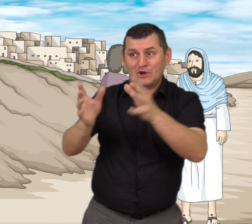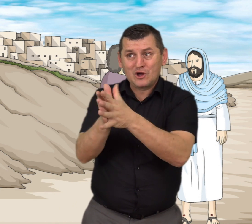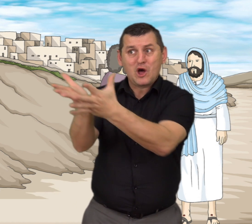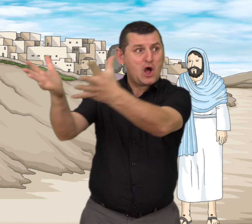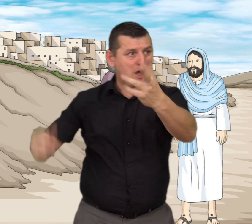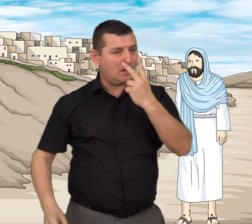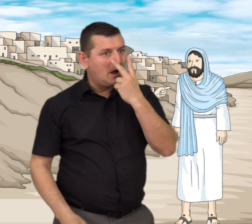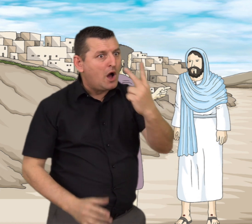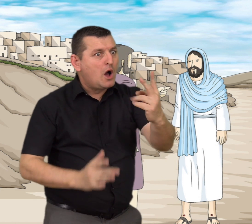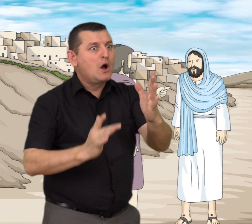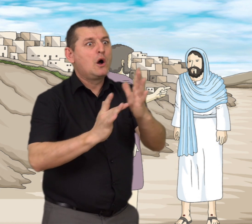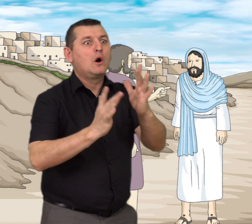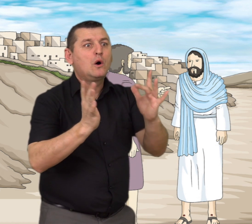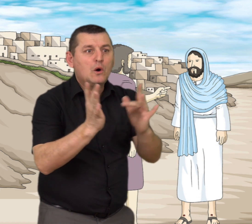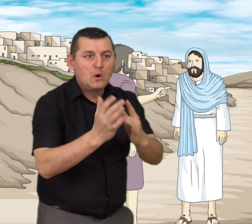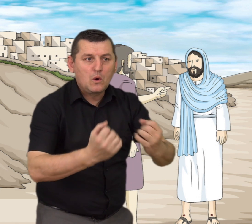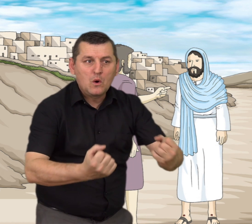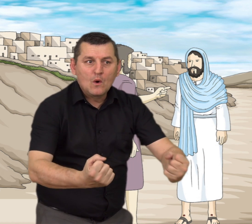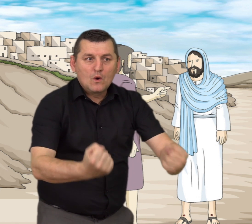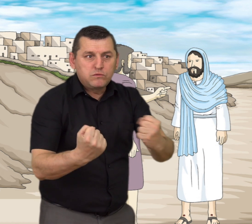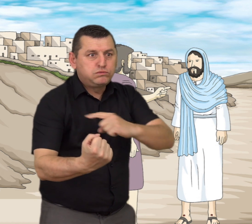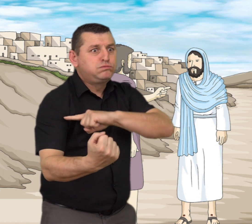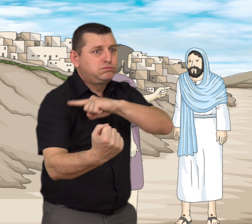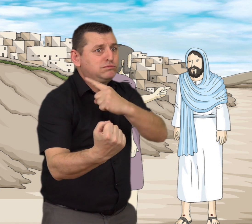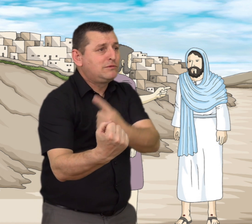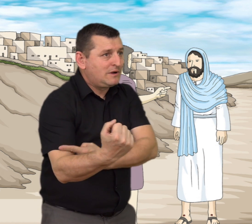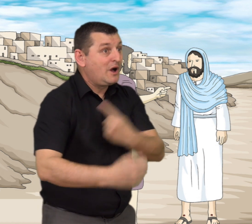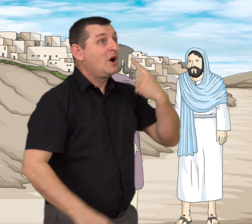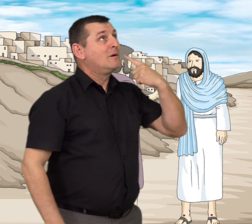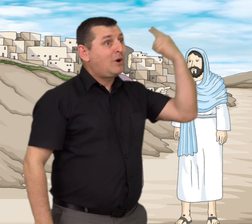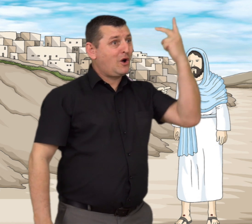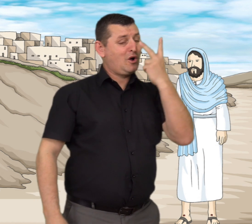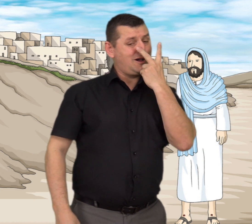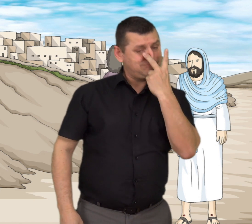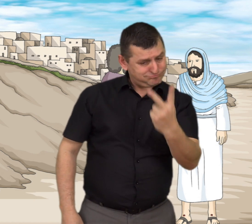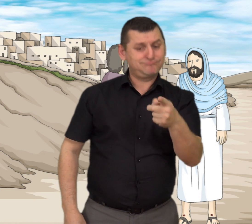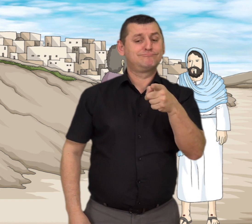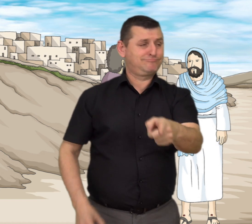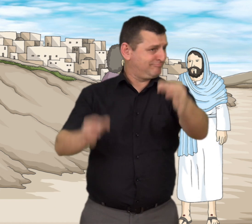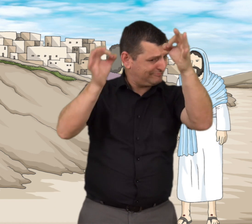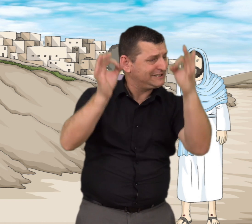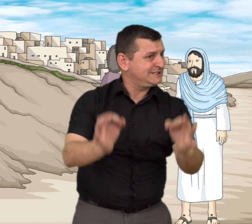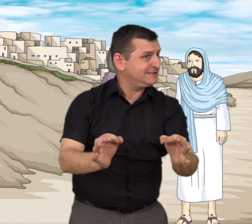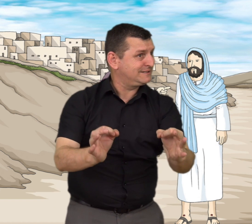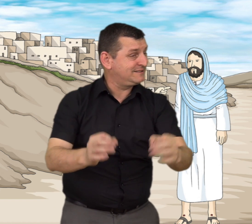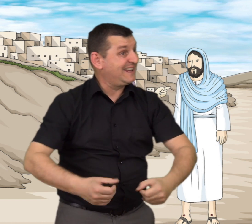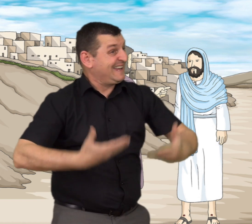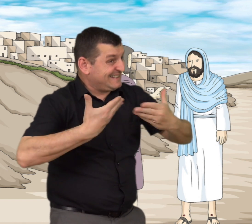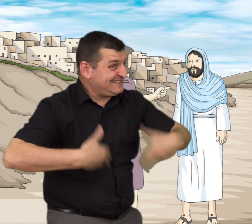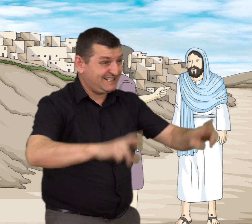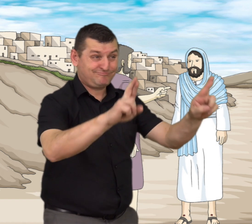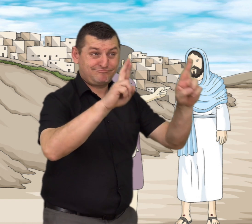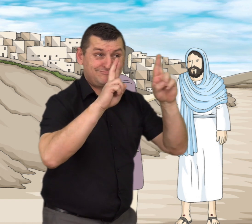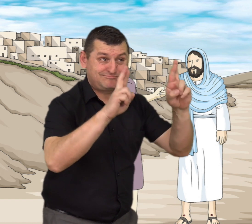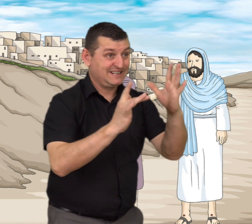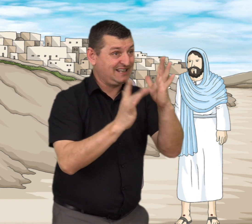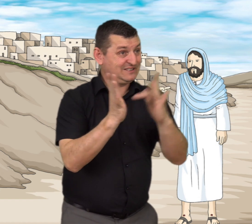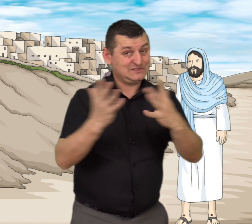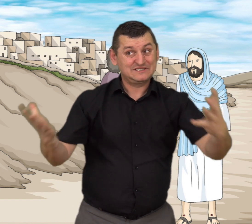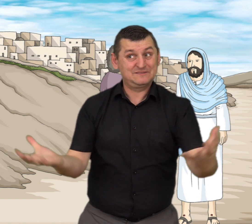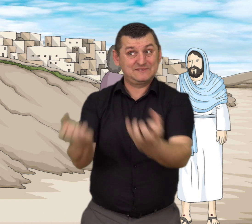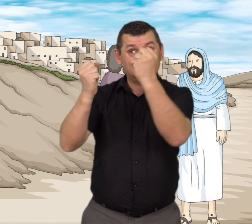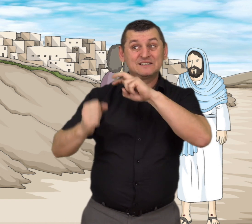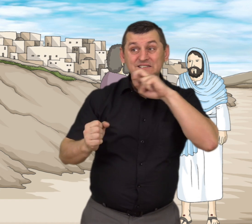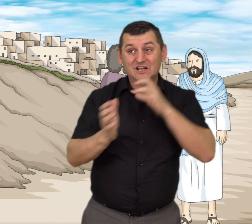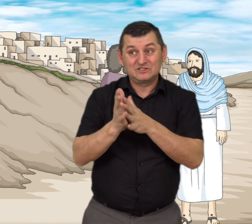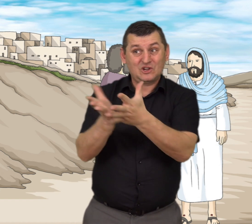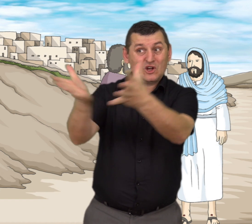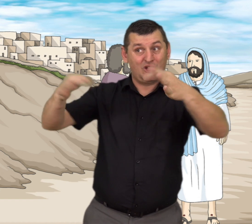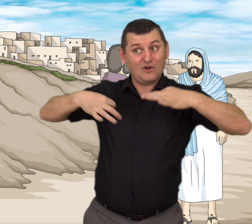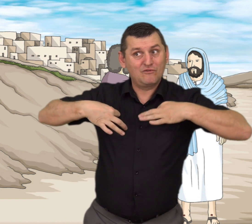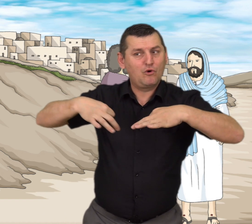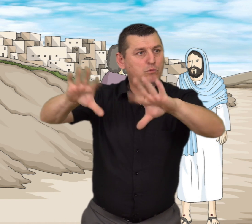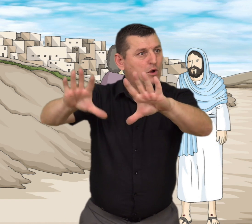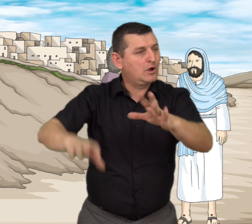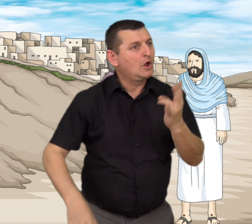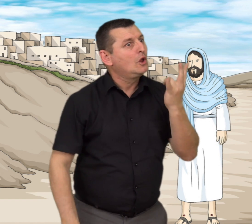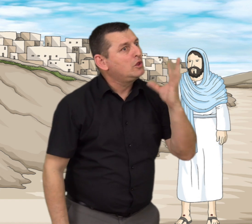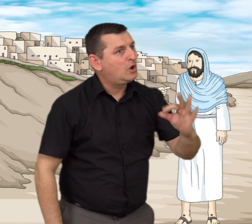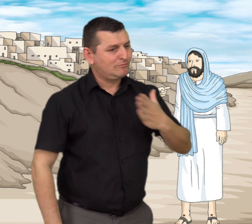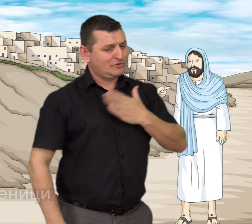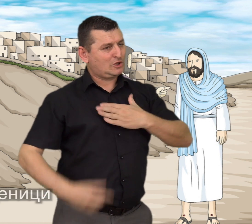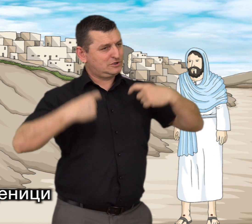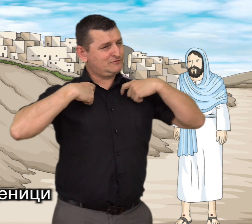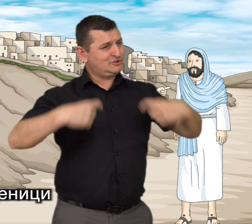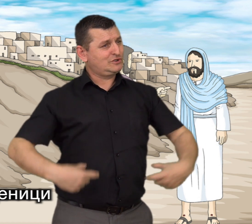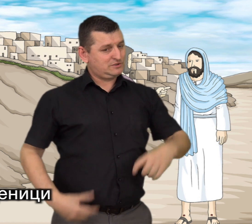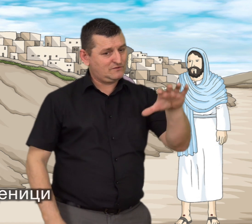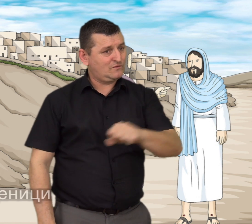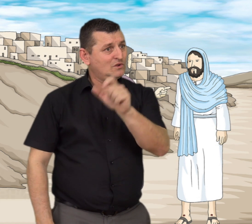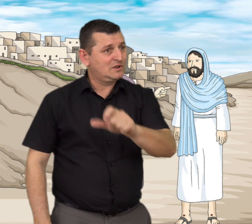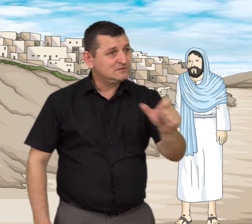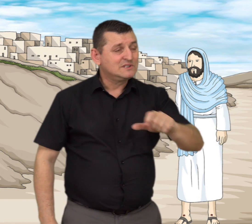“This man was a prophet, powerful in speech and action before God and all the people.